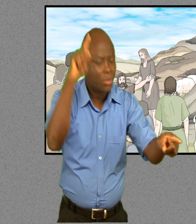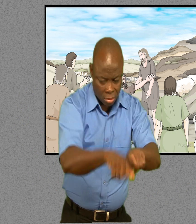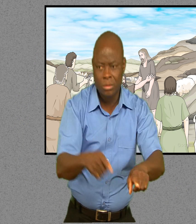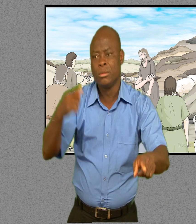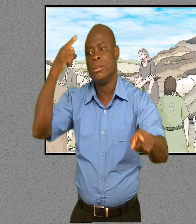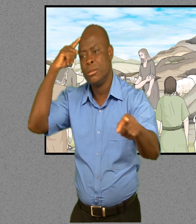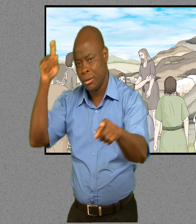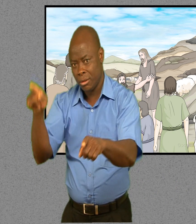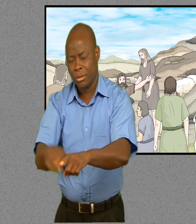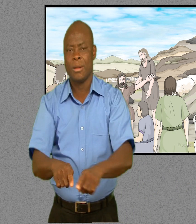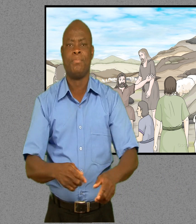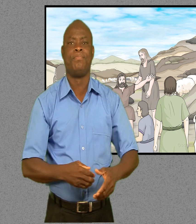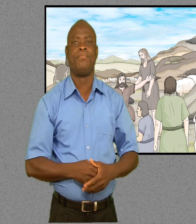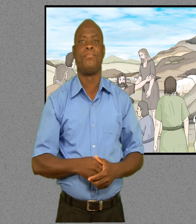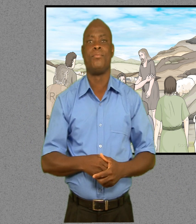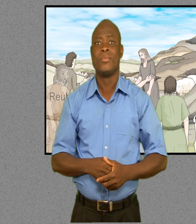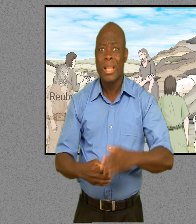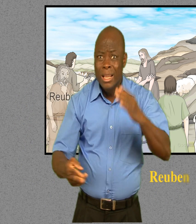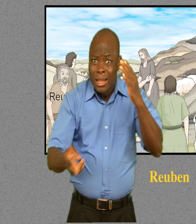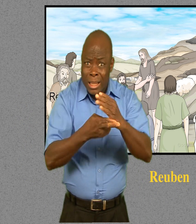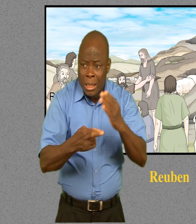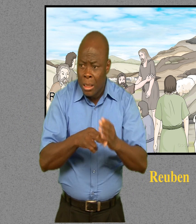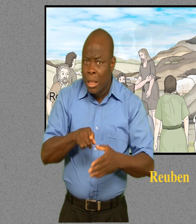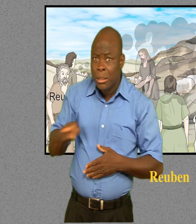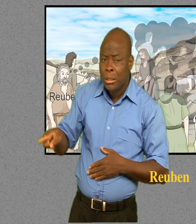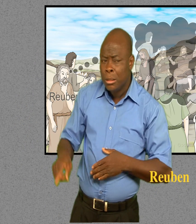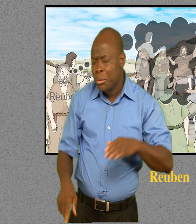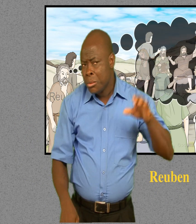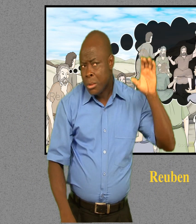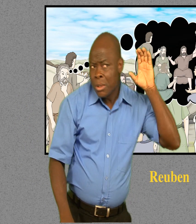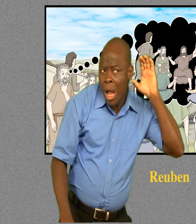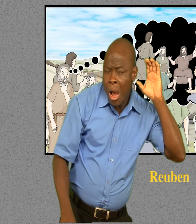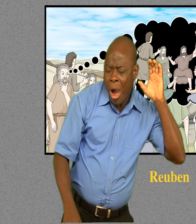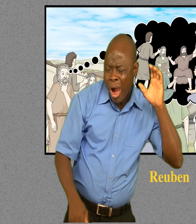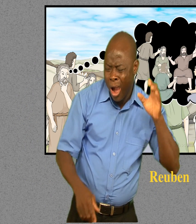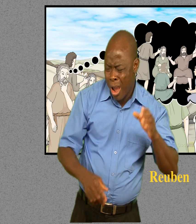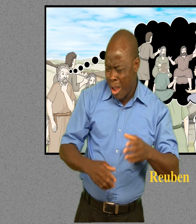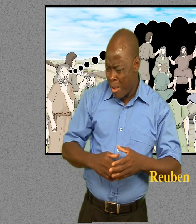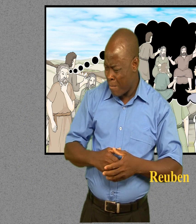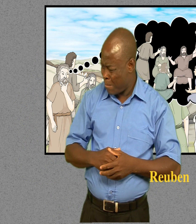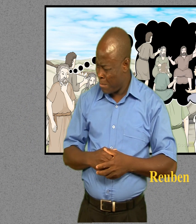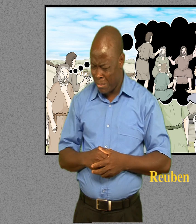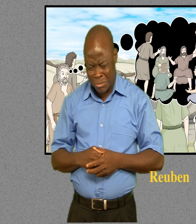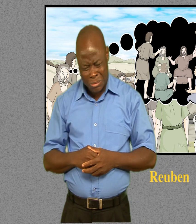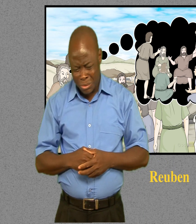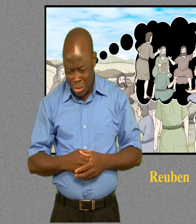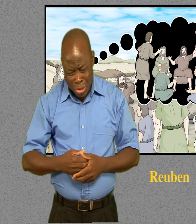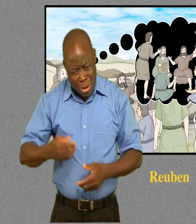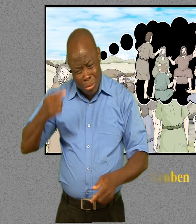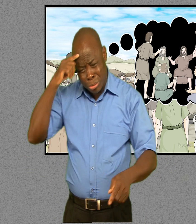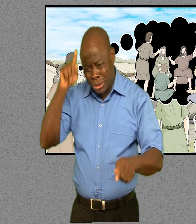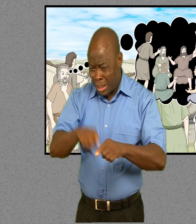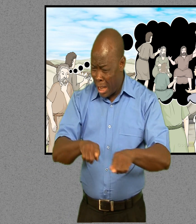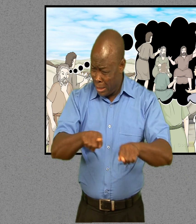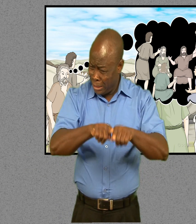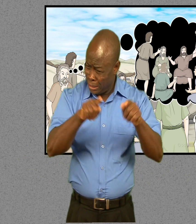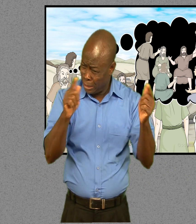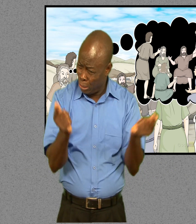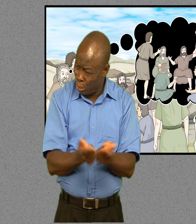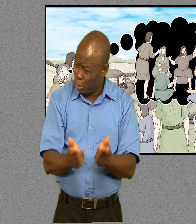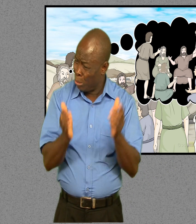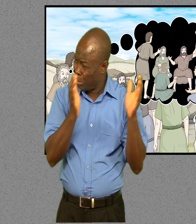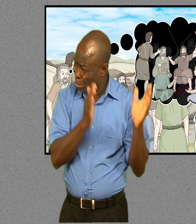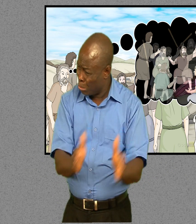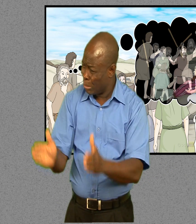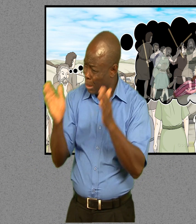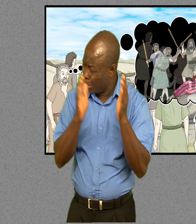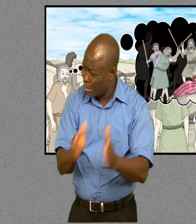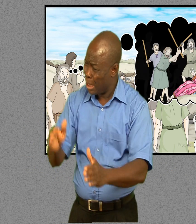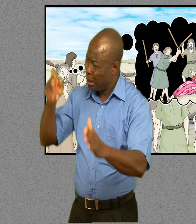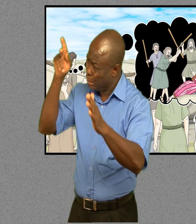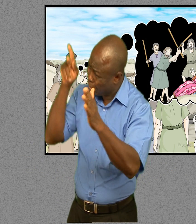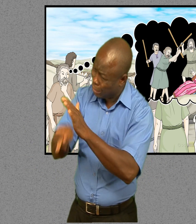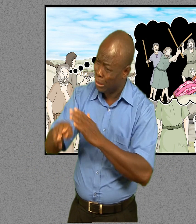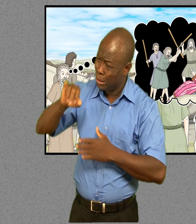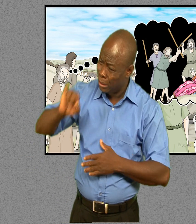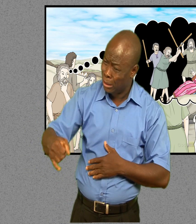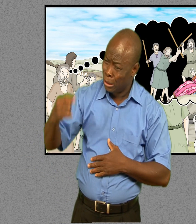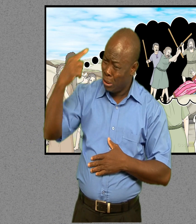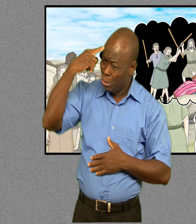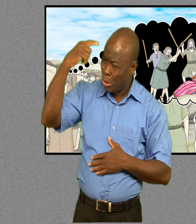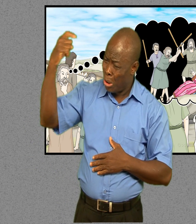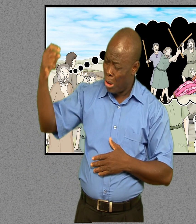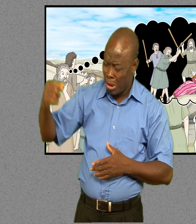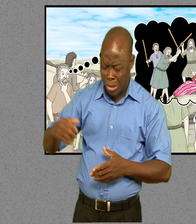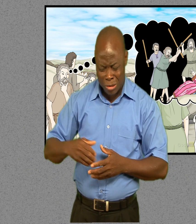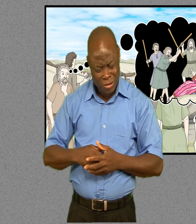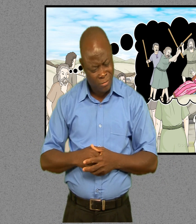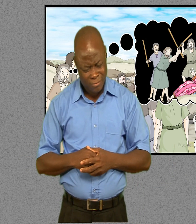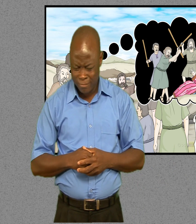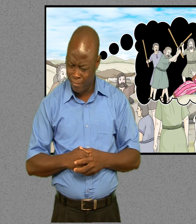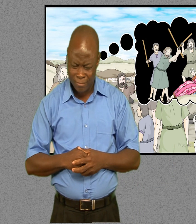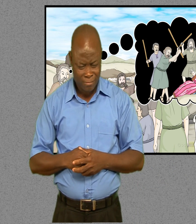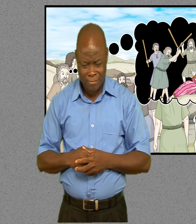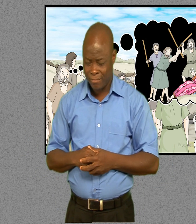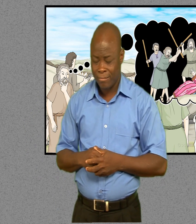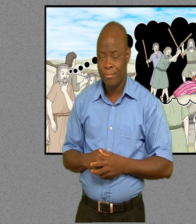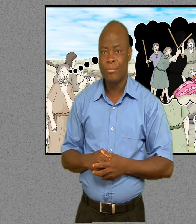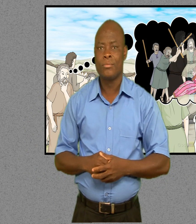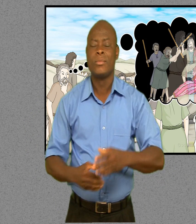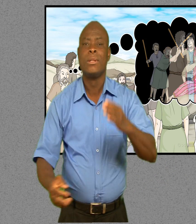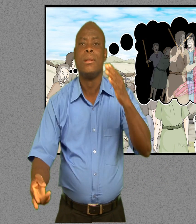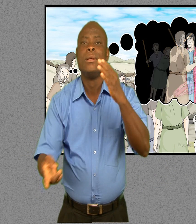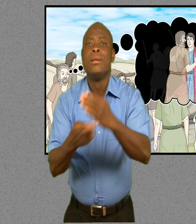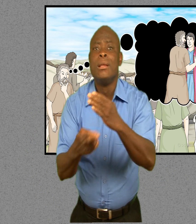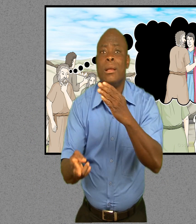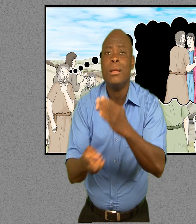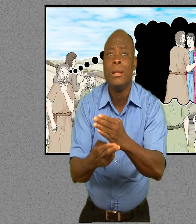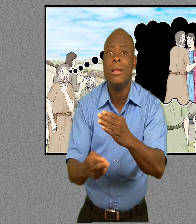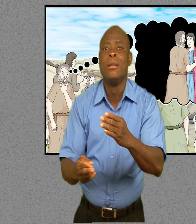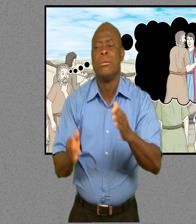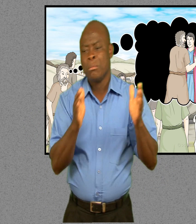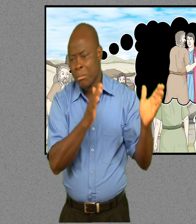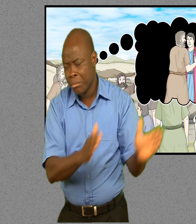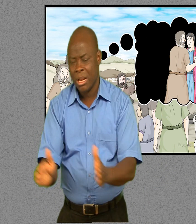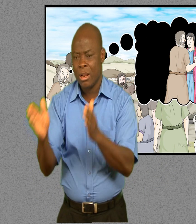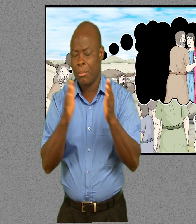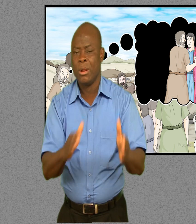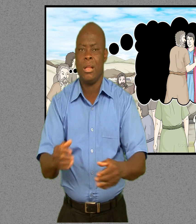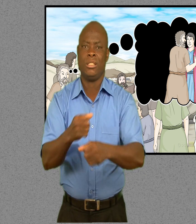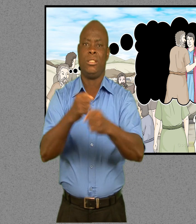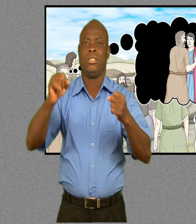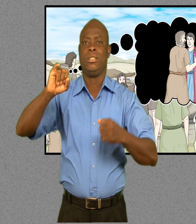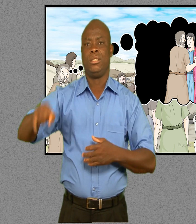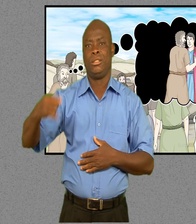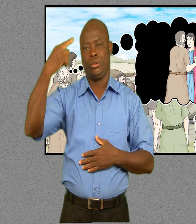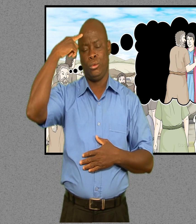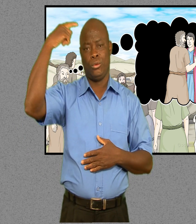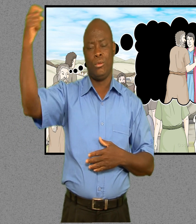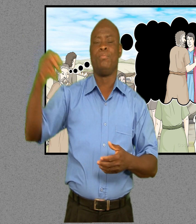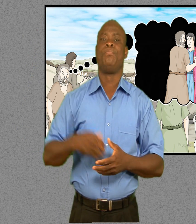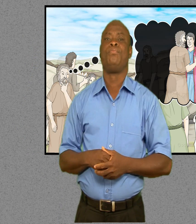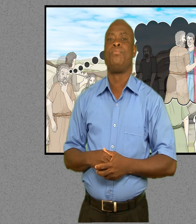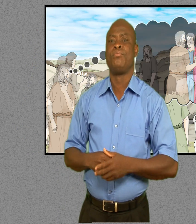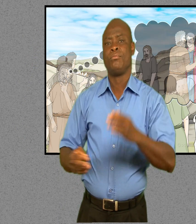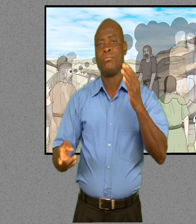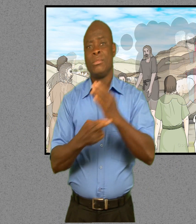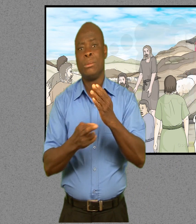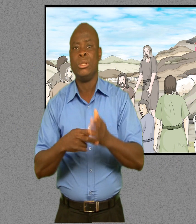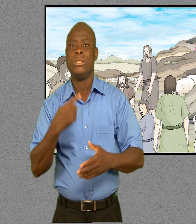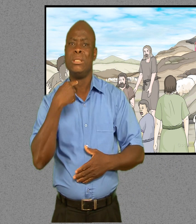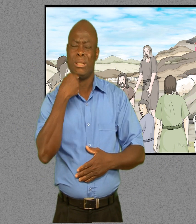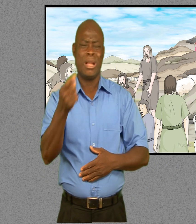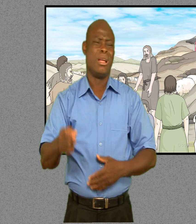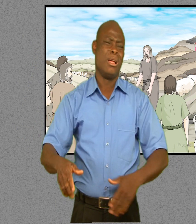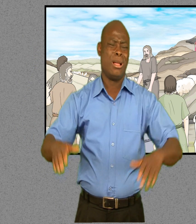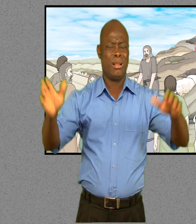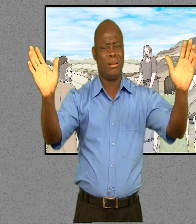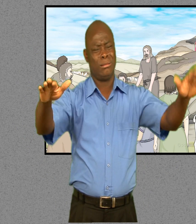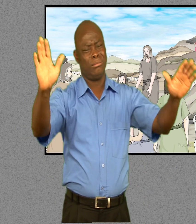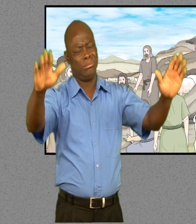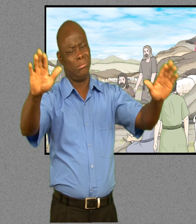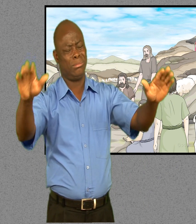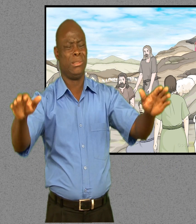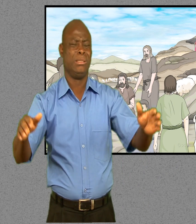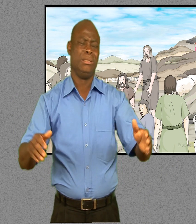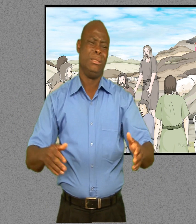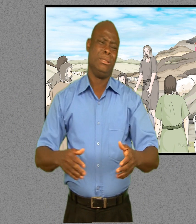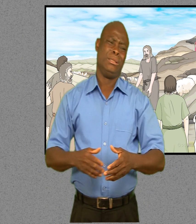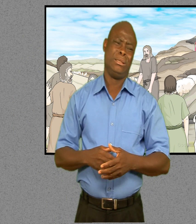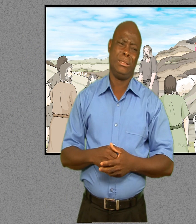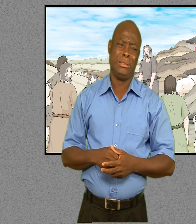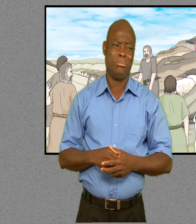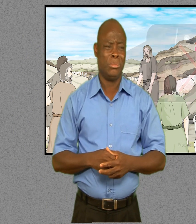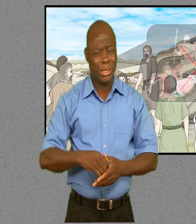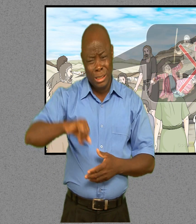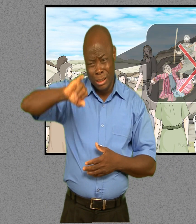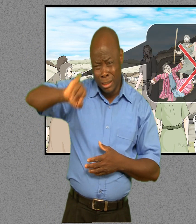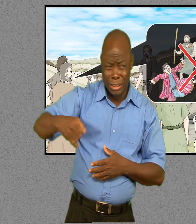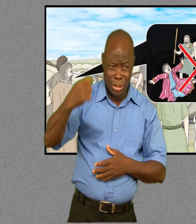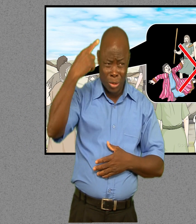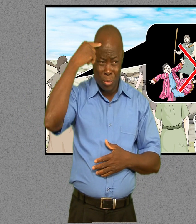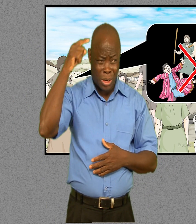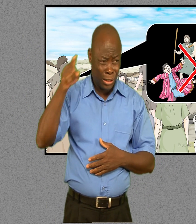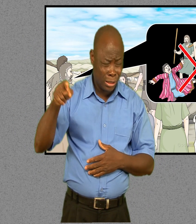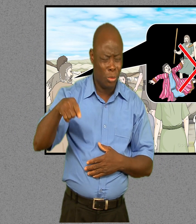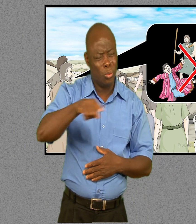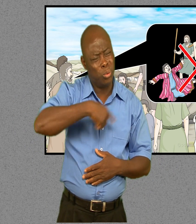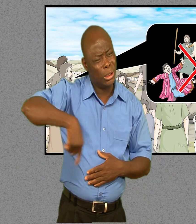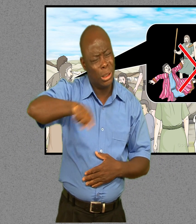When Reuben heard this, he tried to rescue Joseph from their hands.